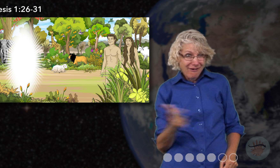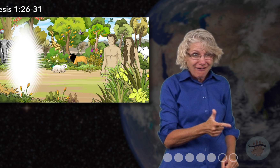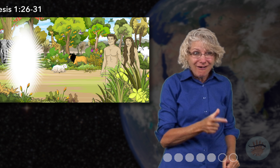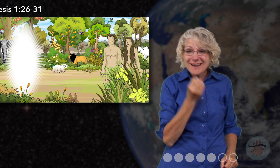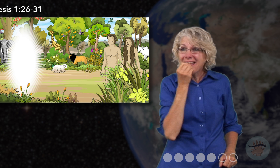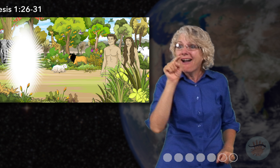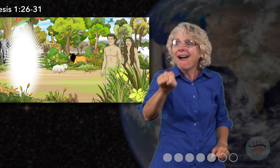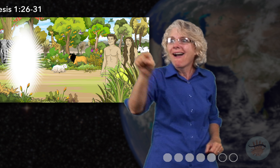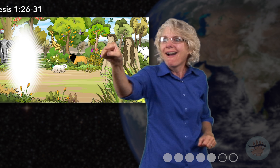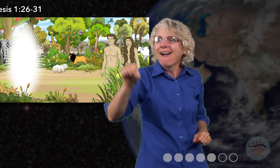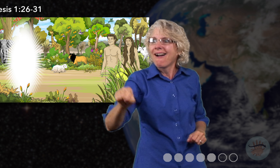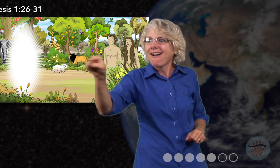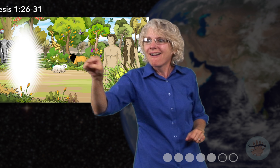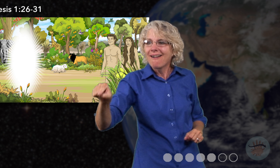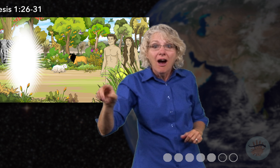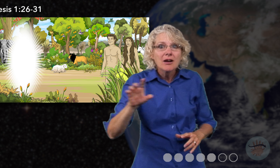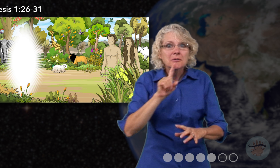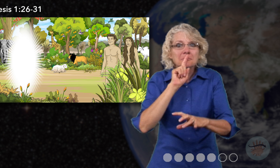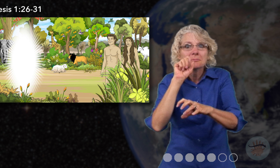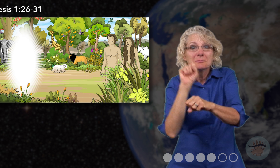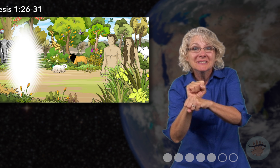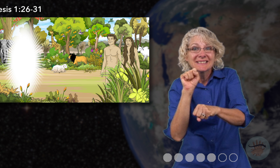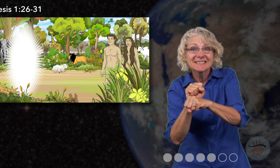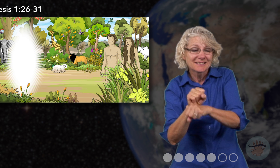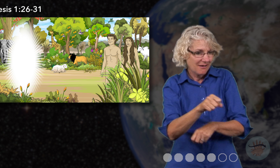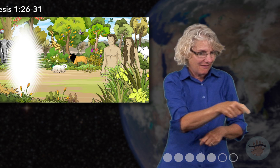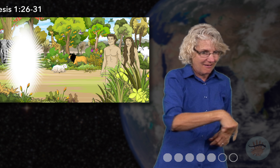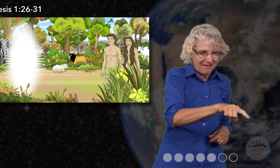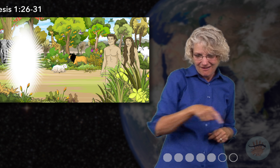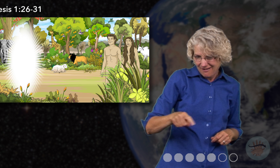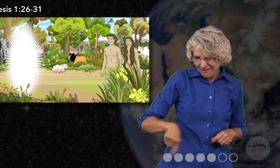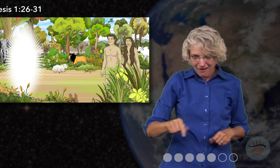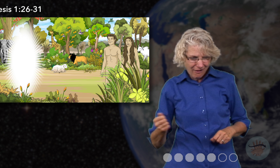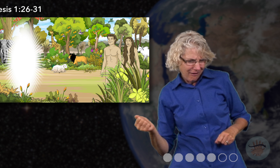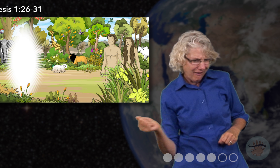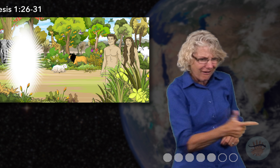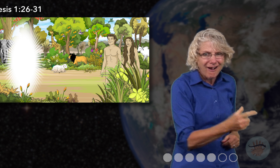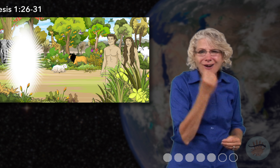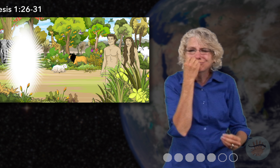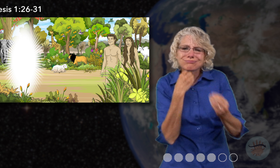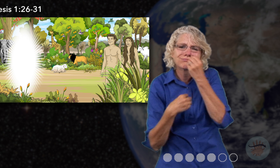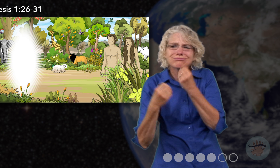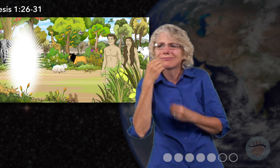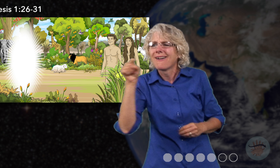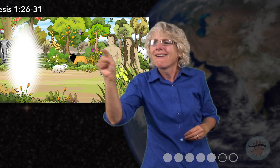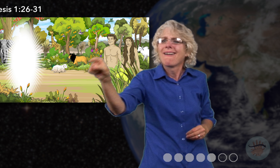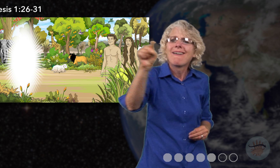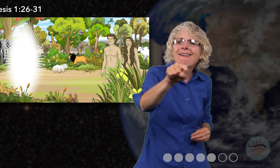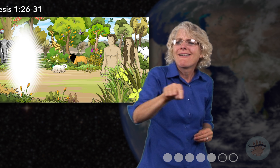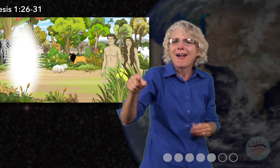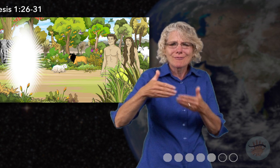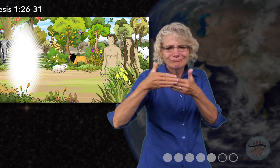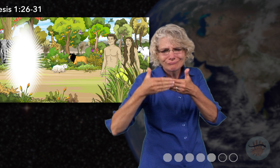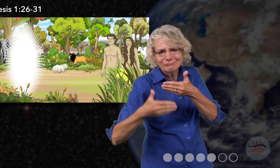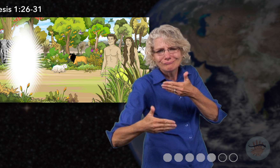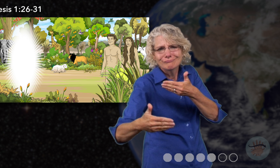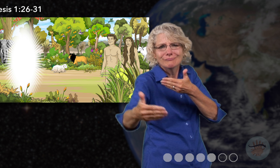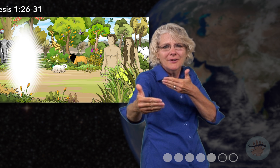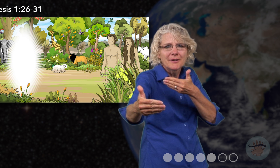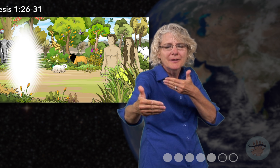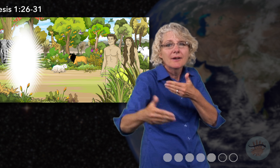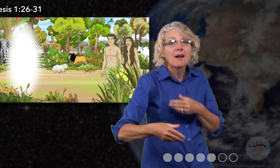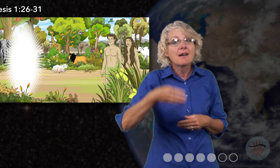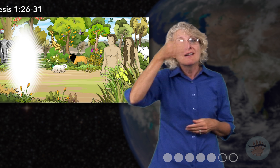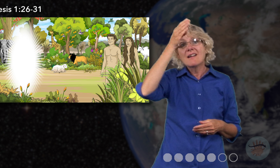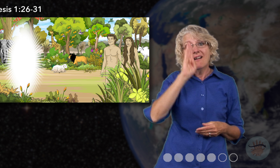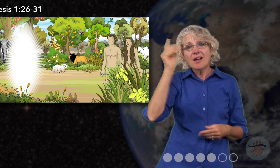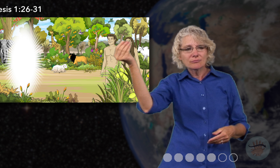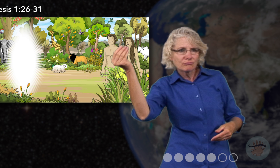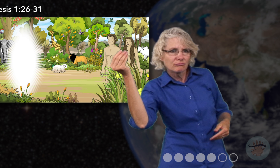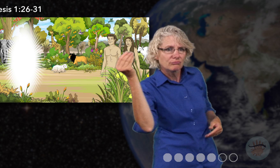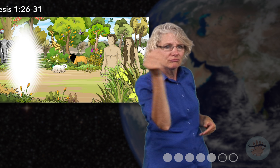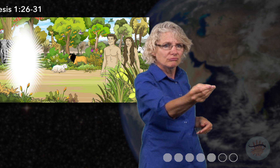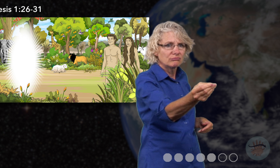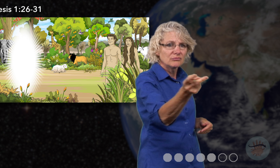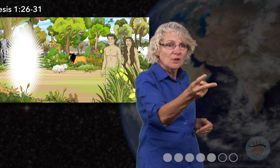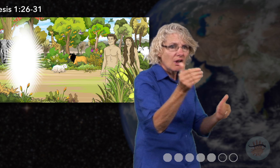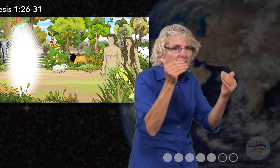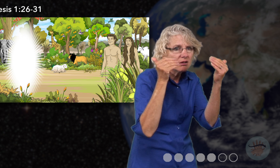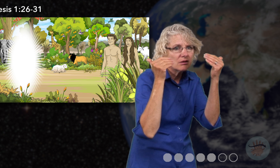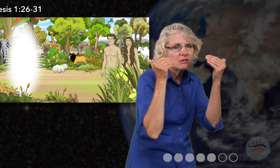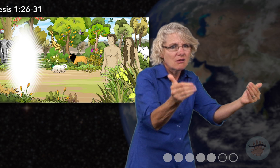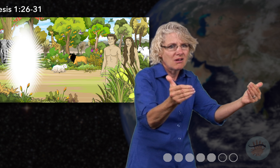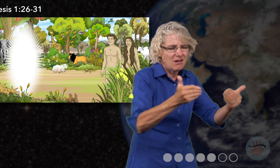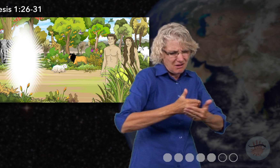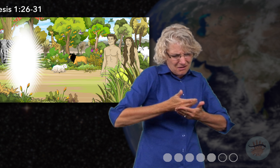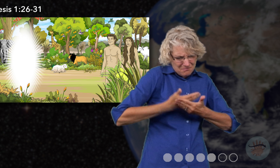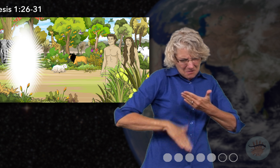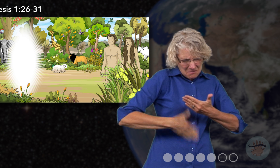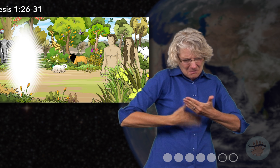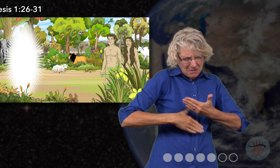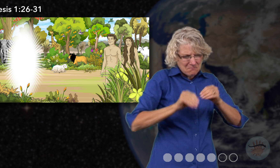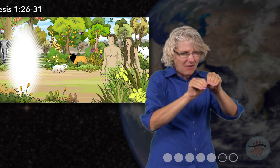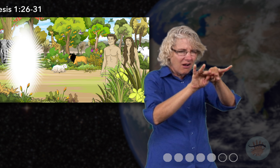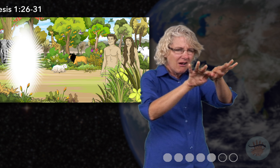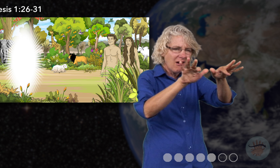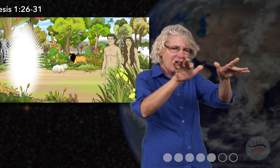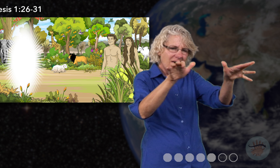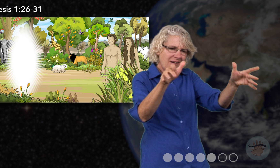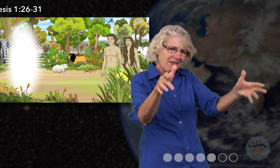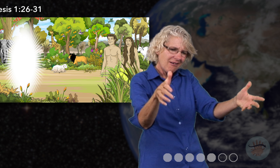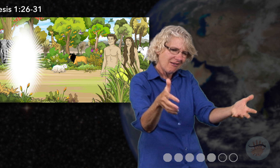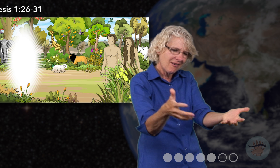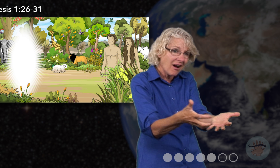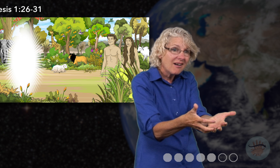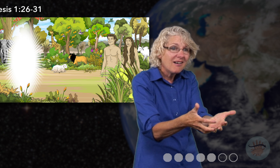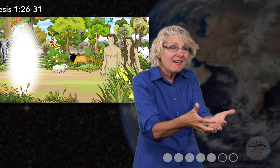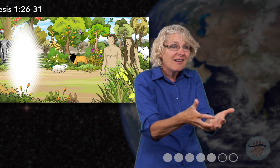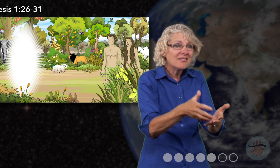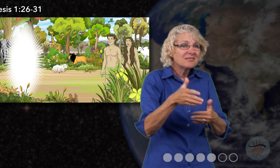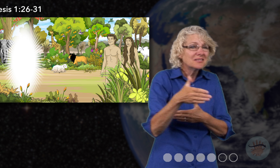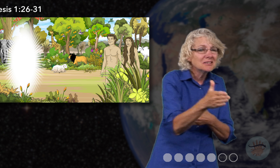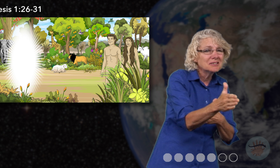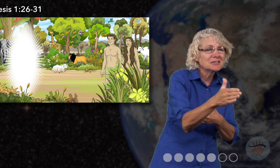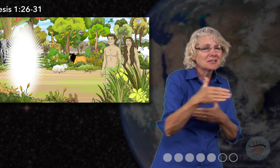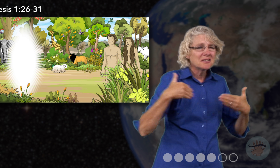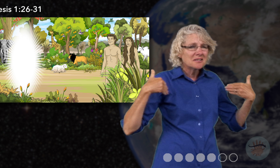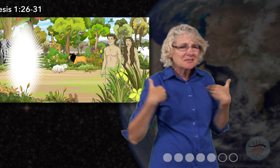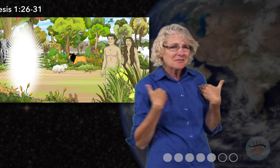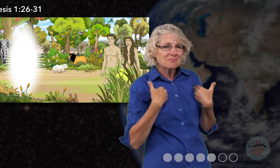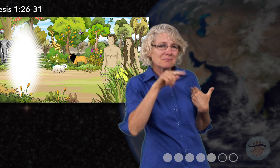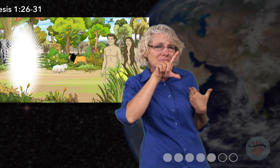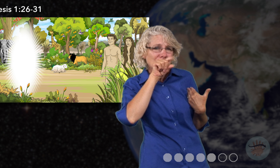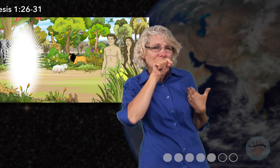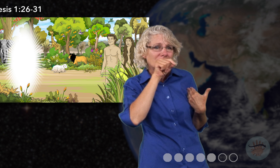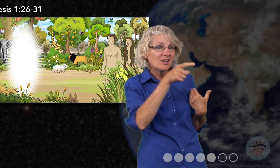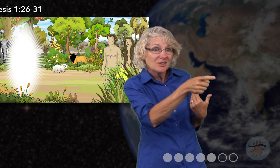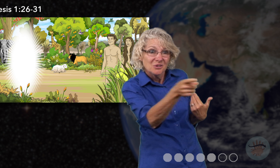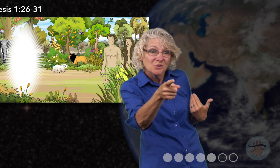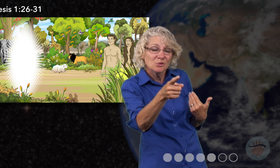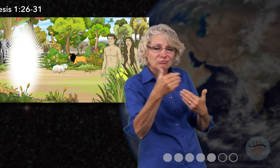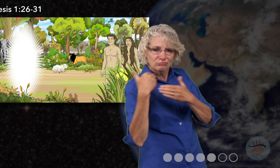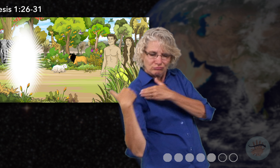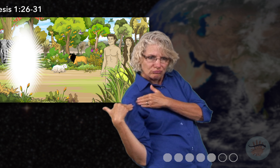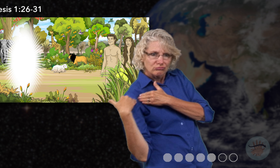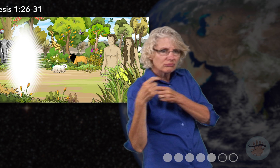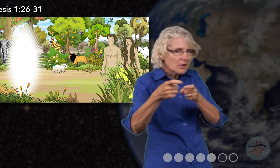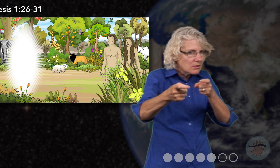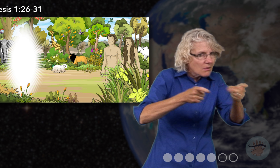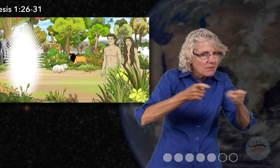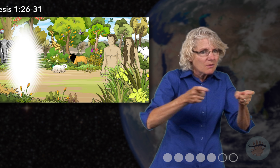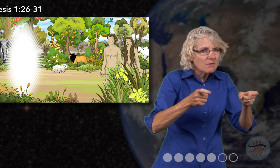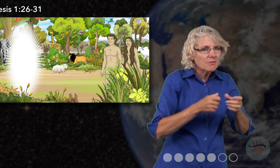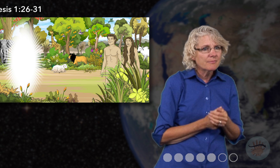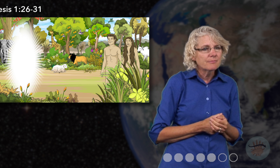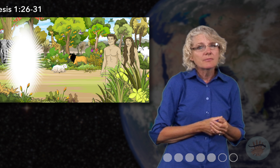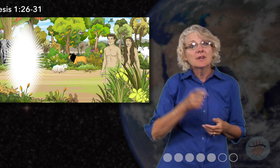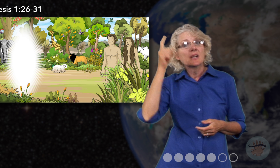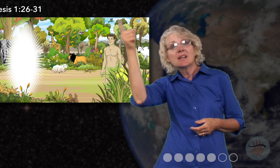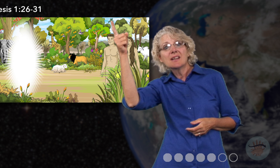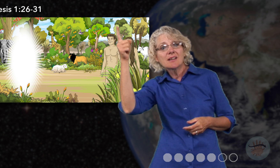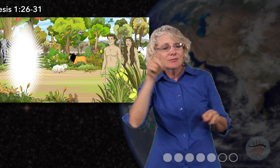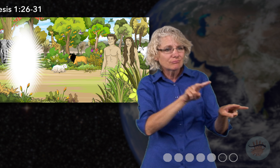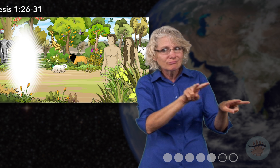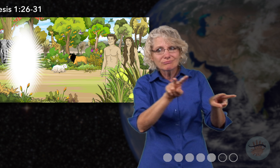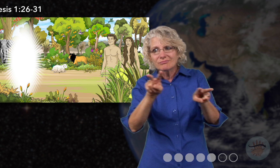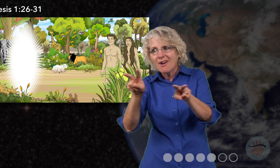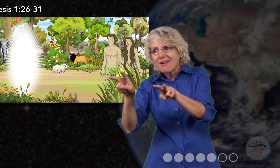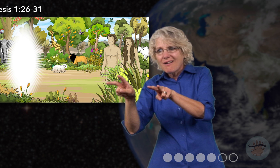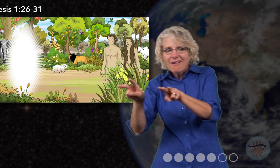Then God said, “Behold, I have given you every seed-bearing plant on the face of all the earth, and every tree whose fruit contains seed.